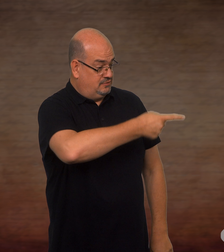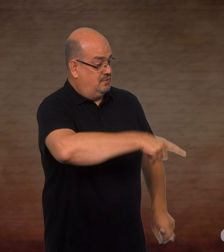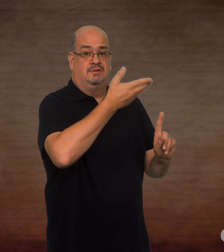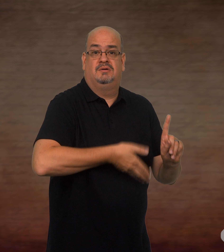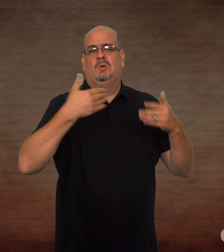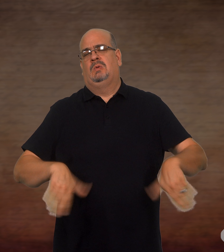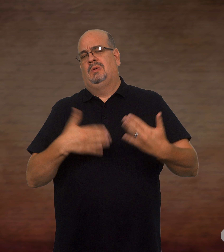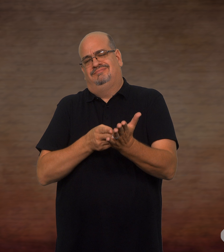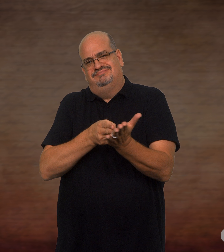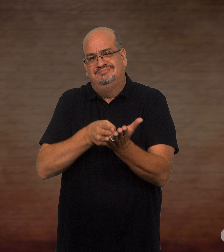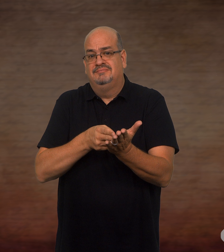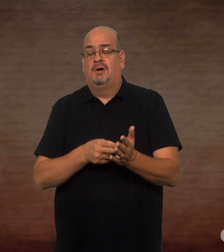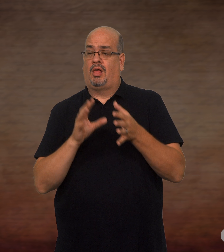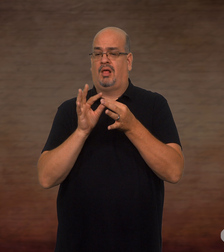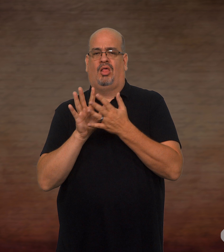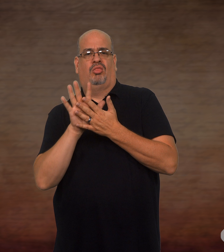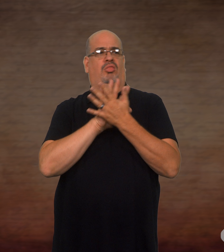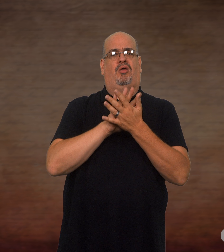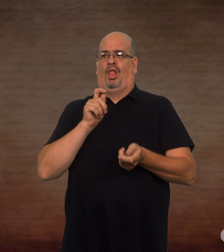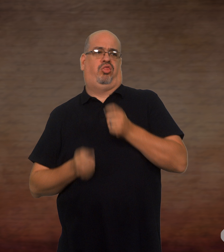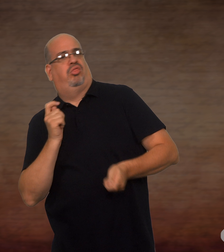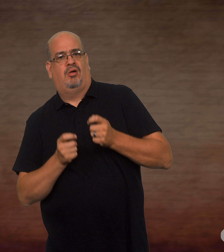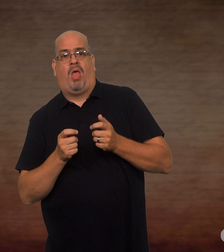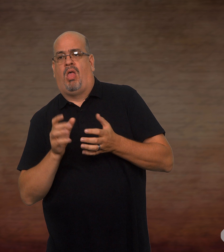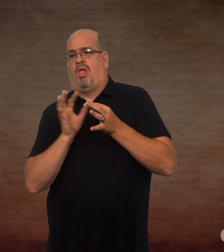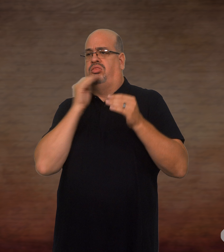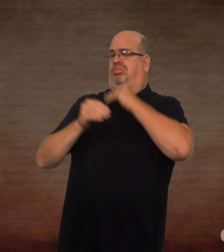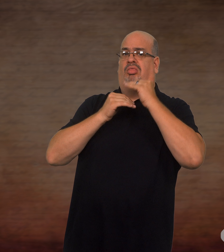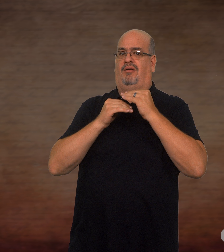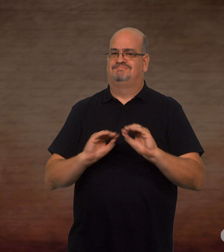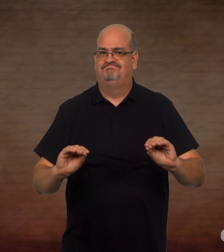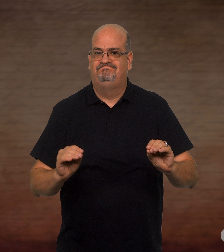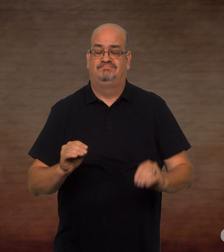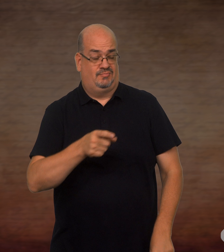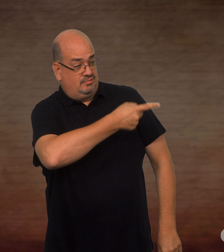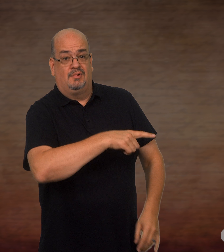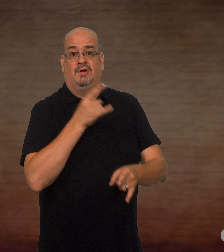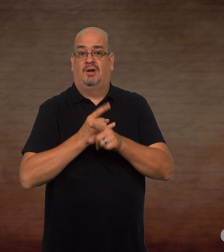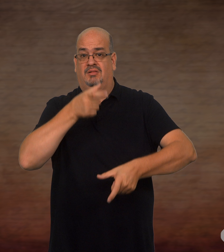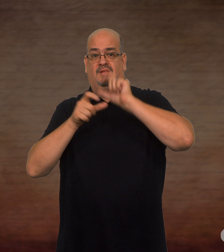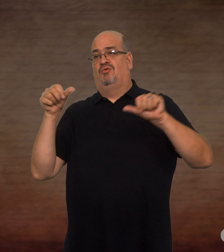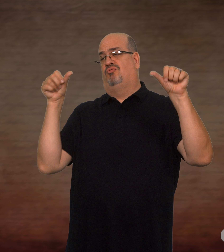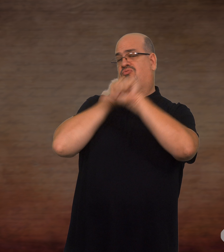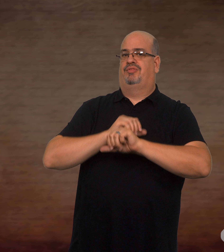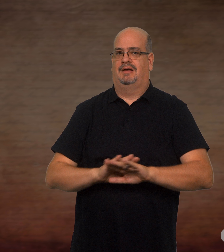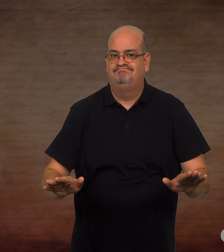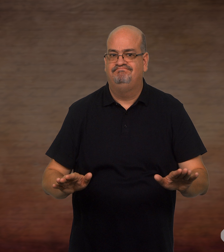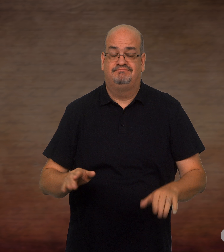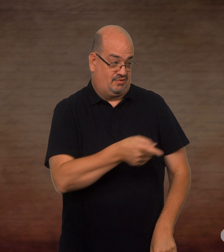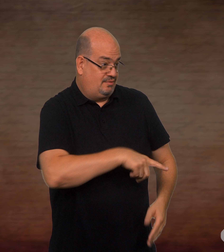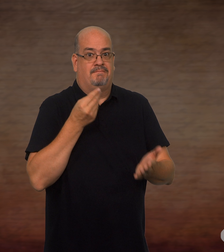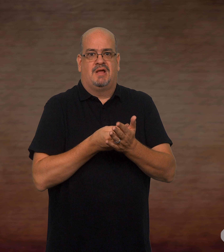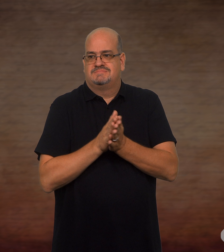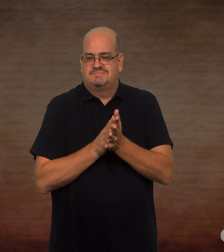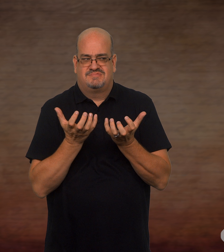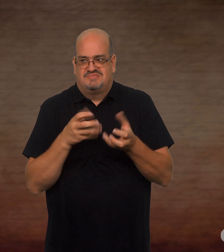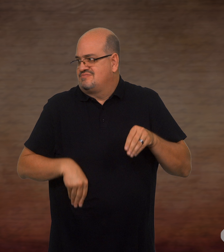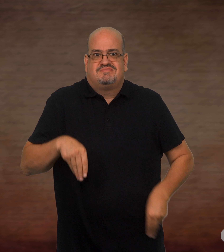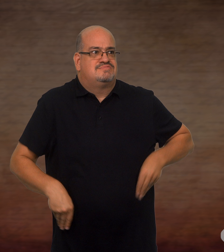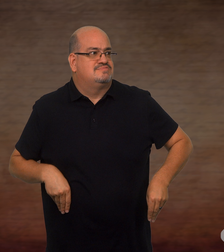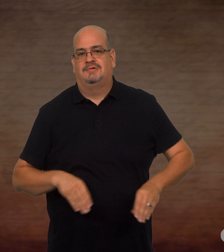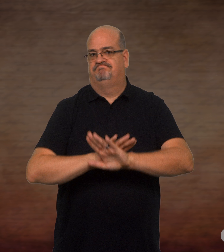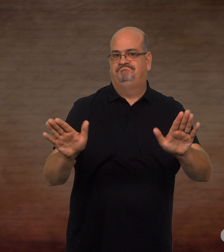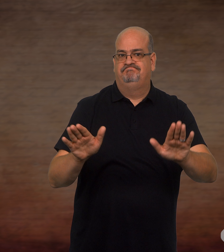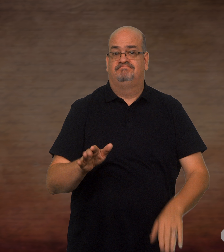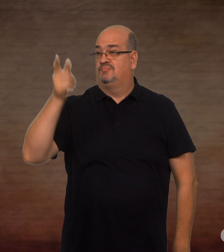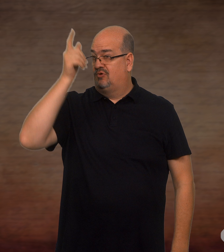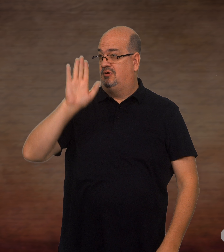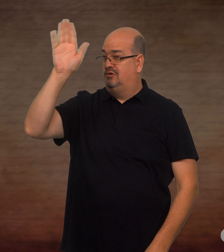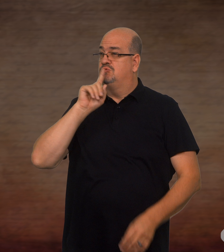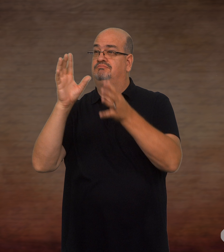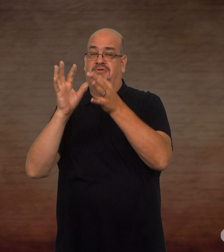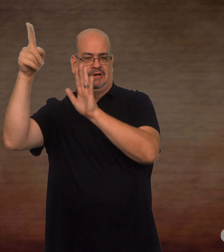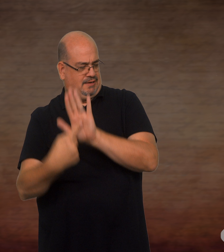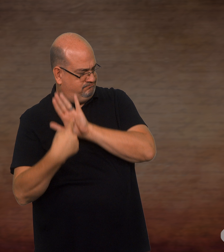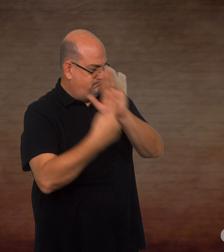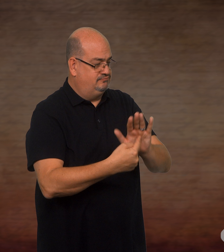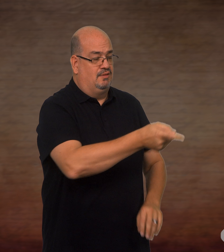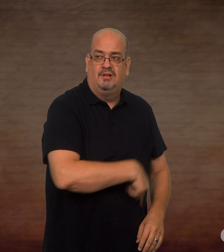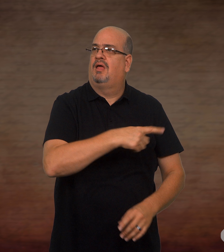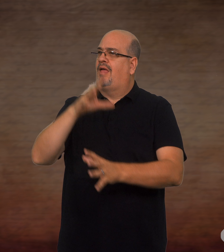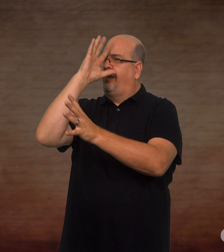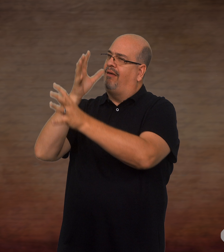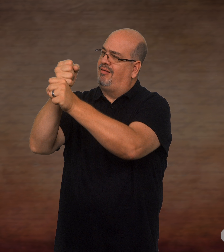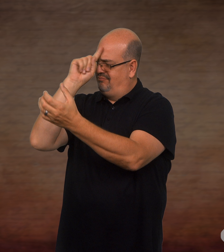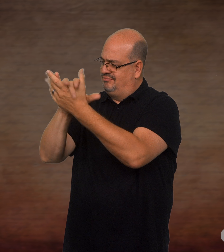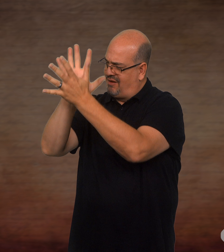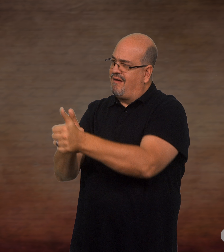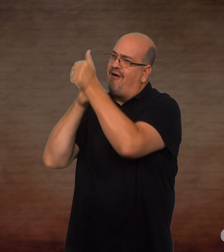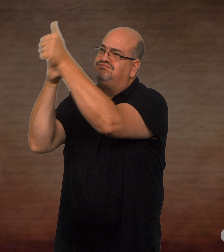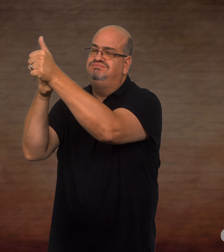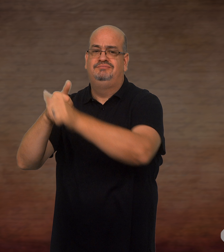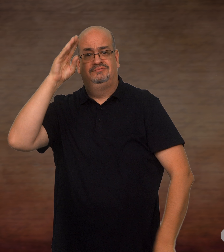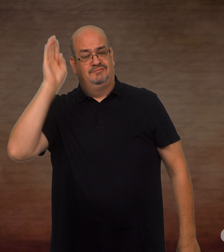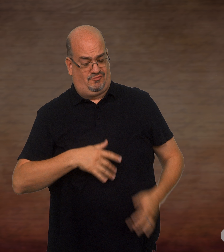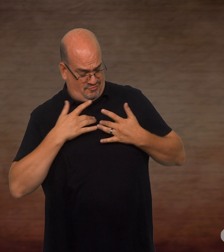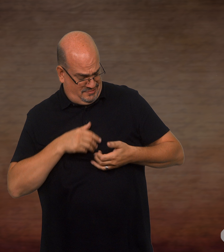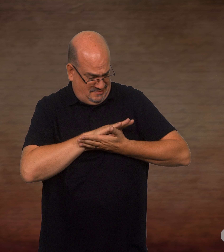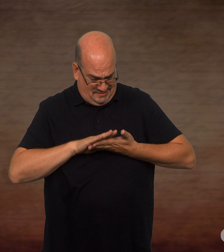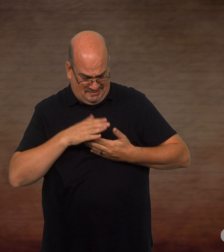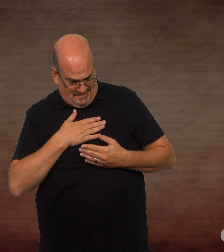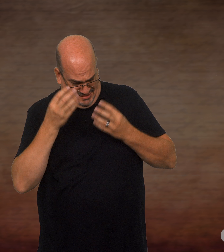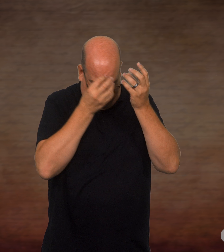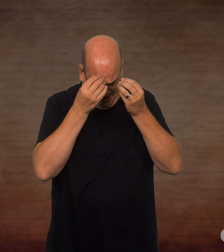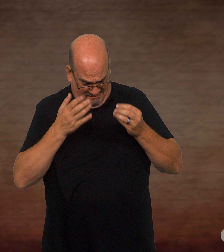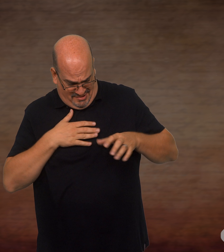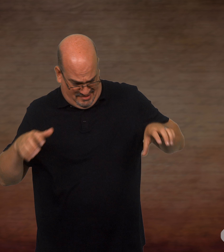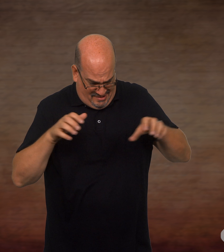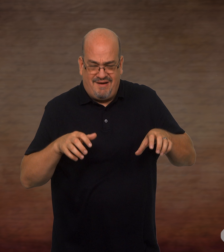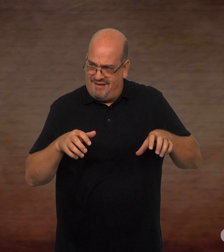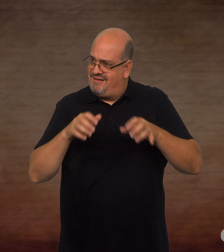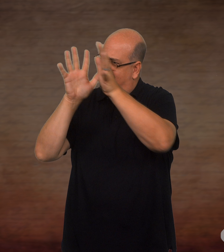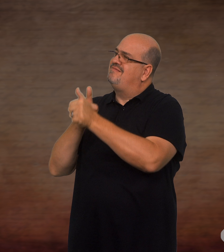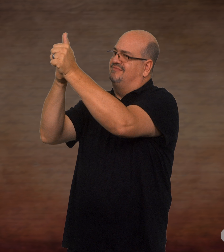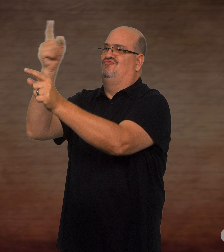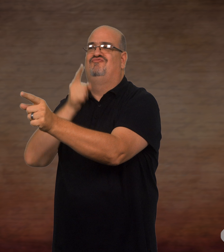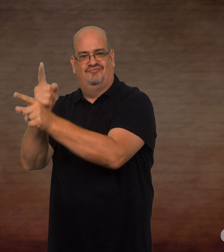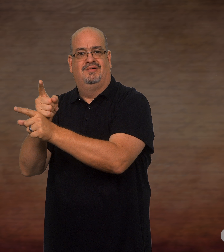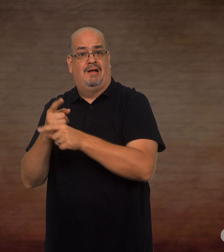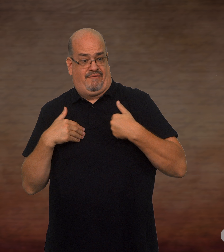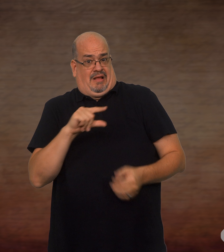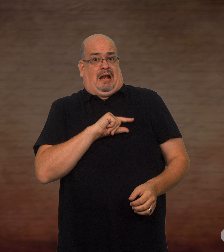Then, if they are above reproach, let them serve as deacons.